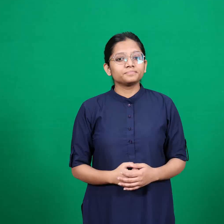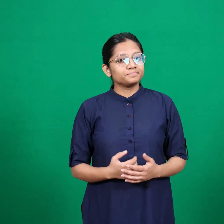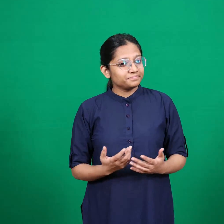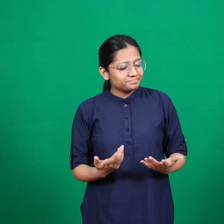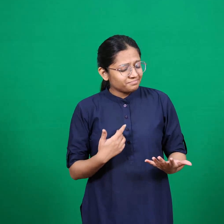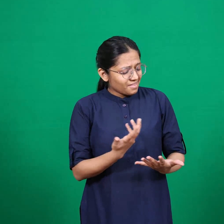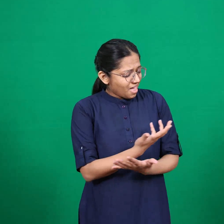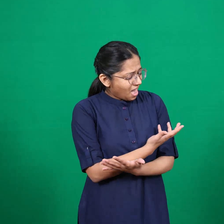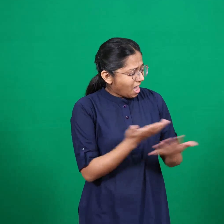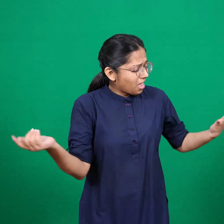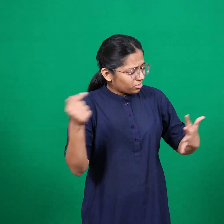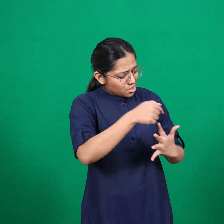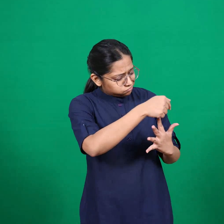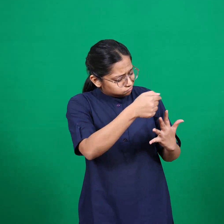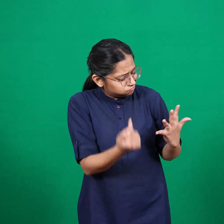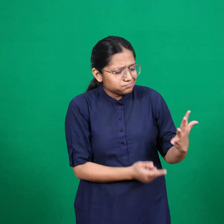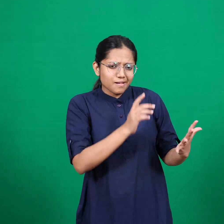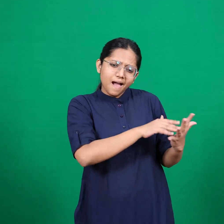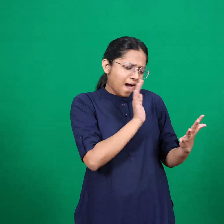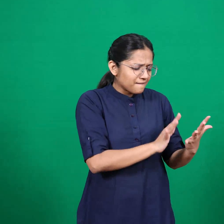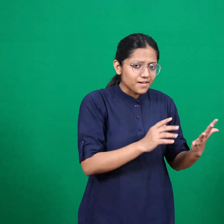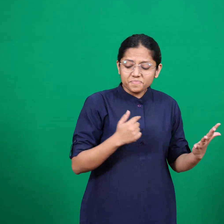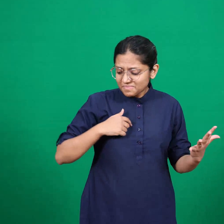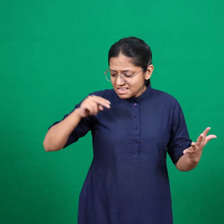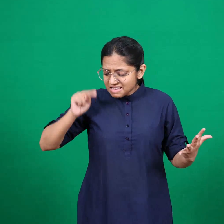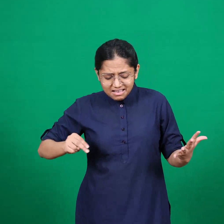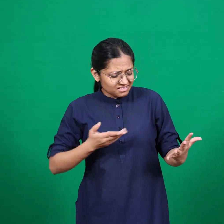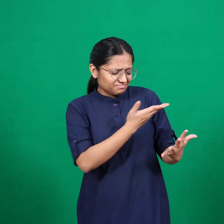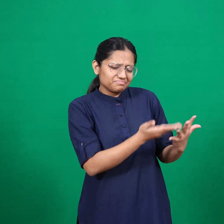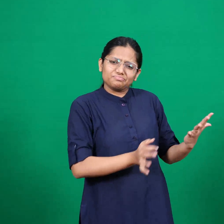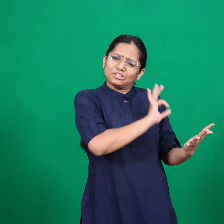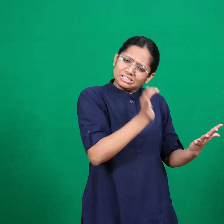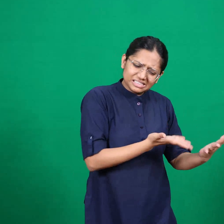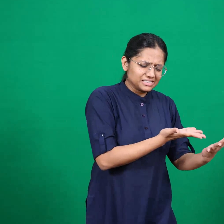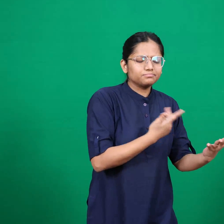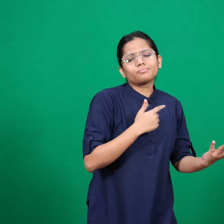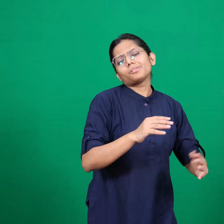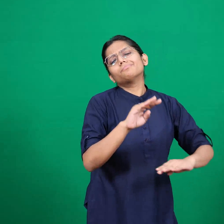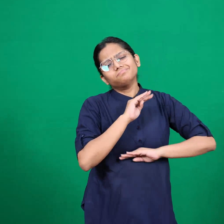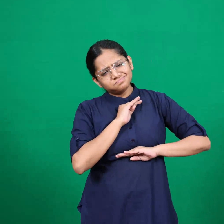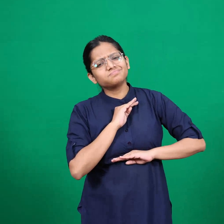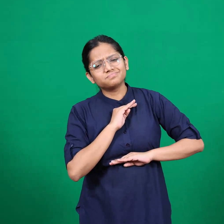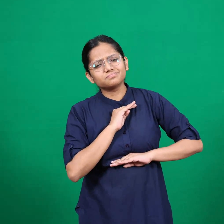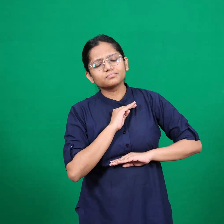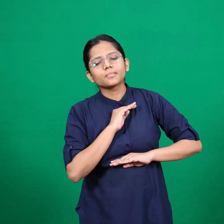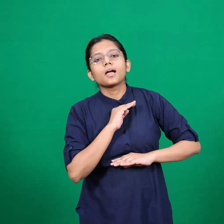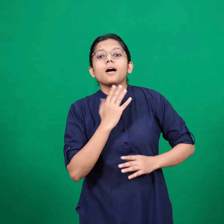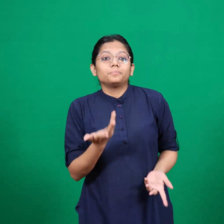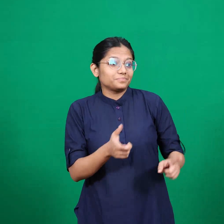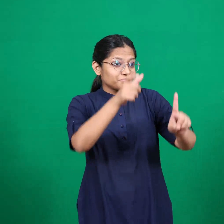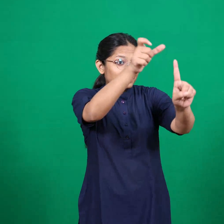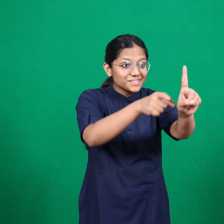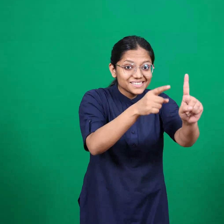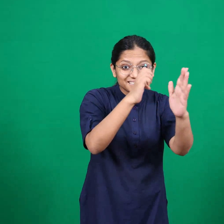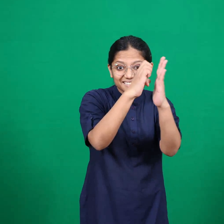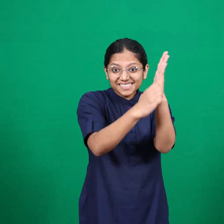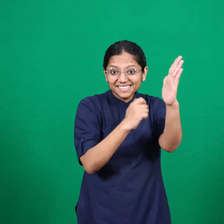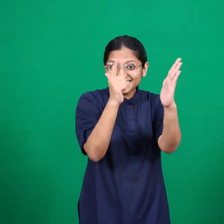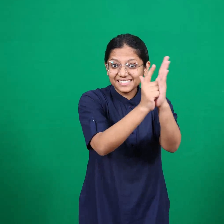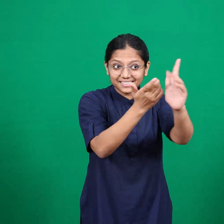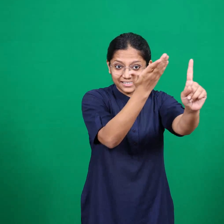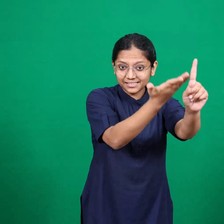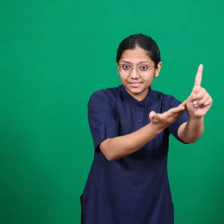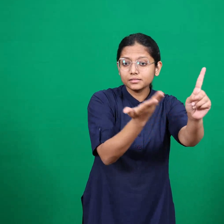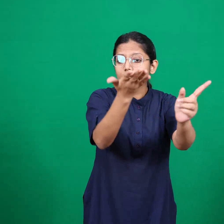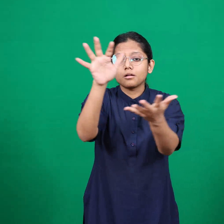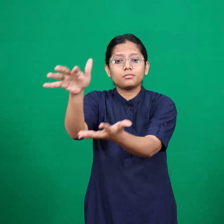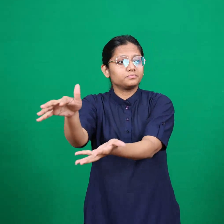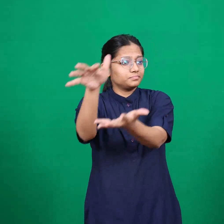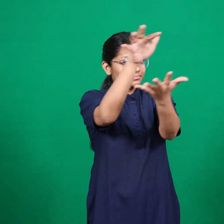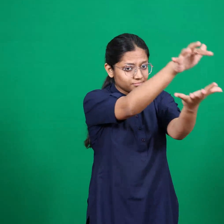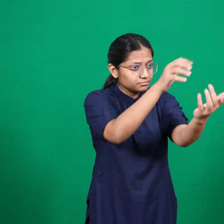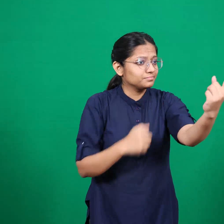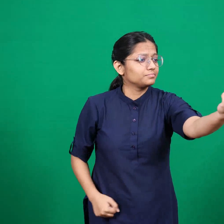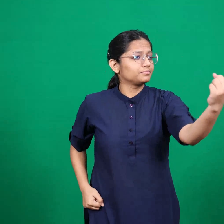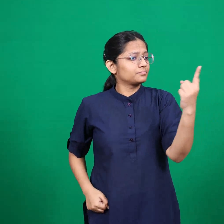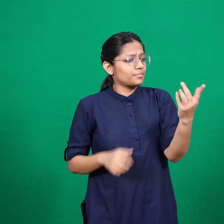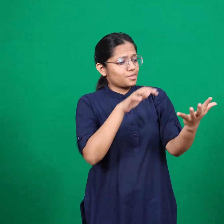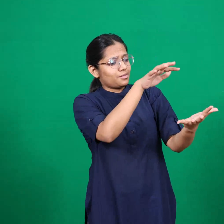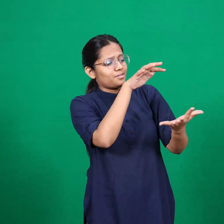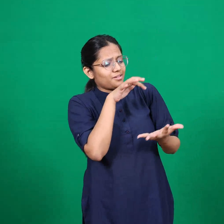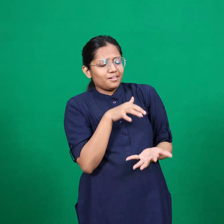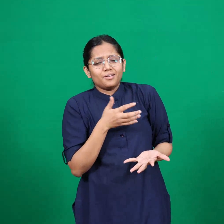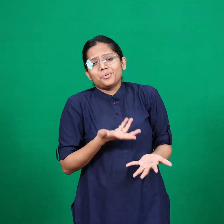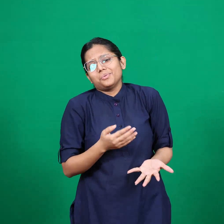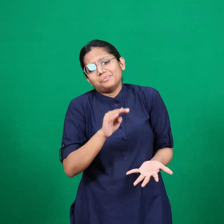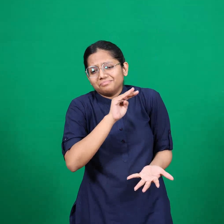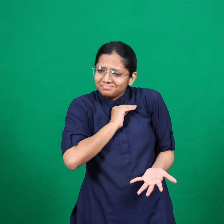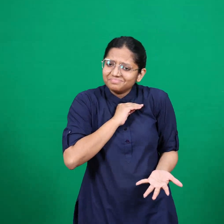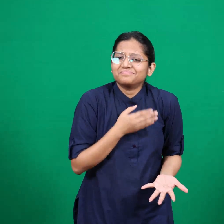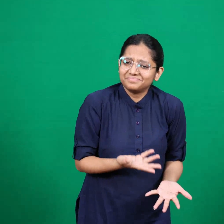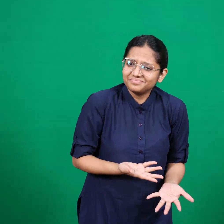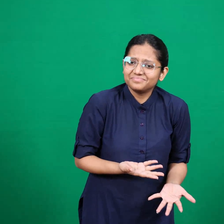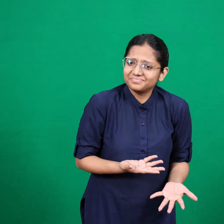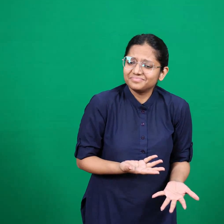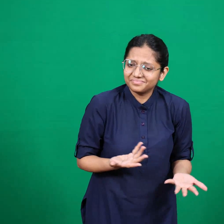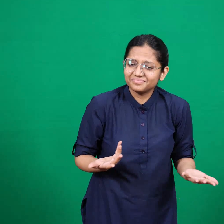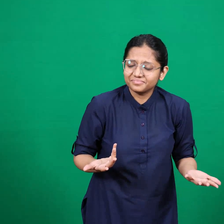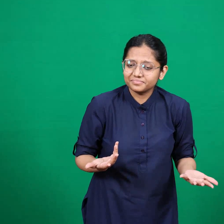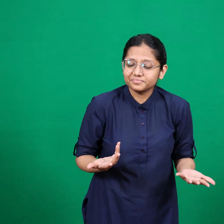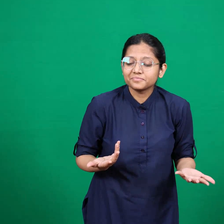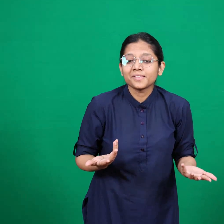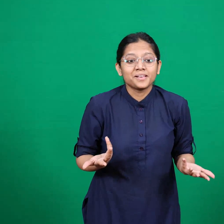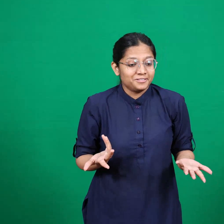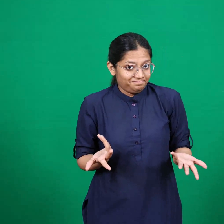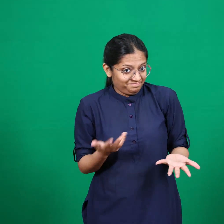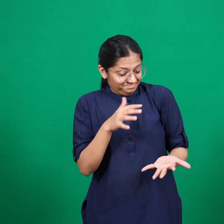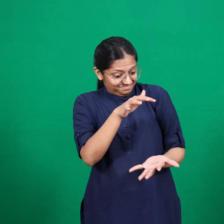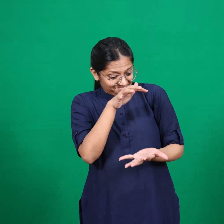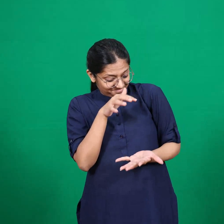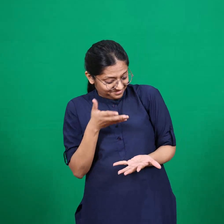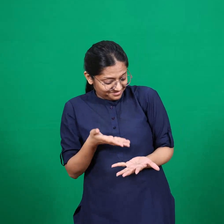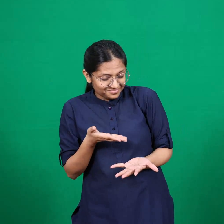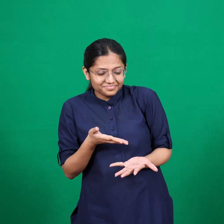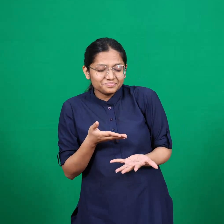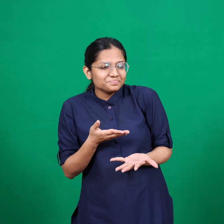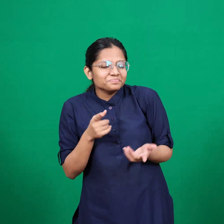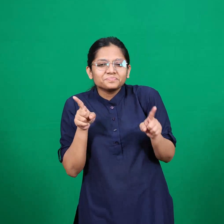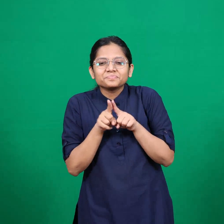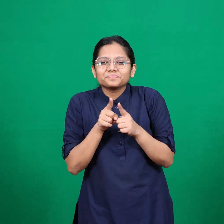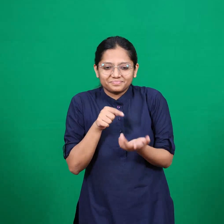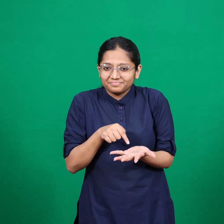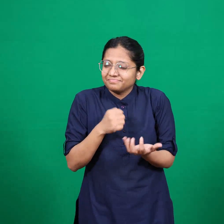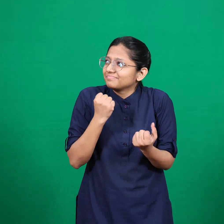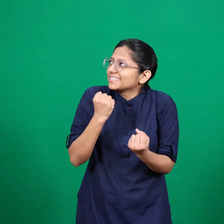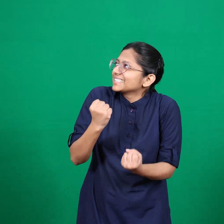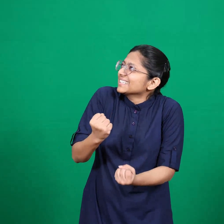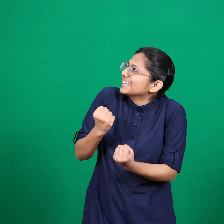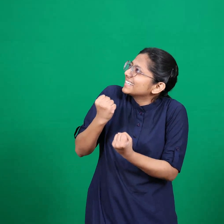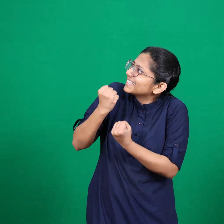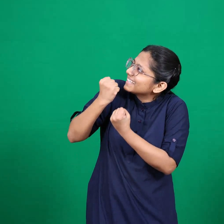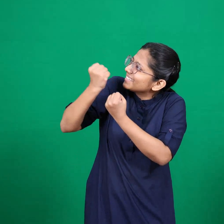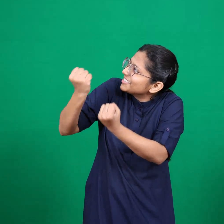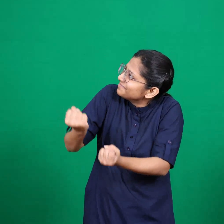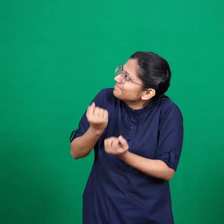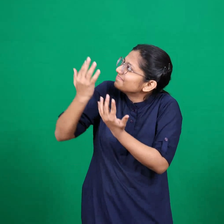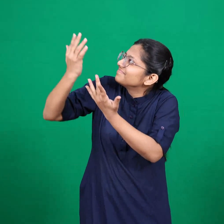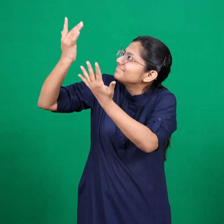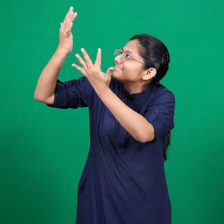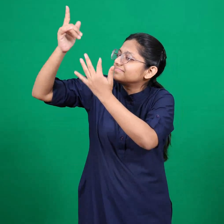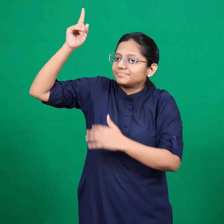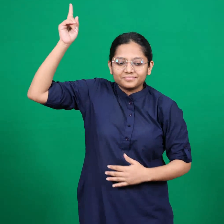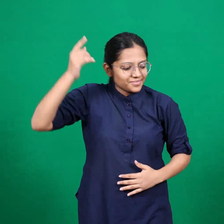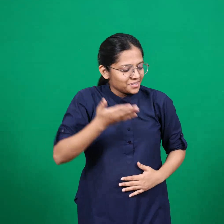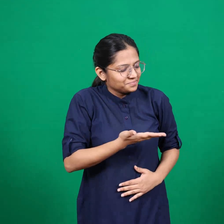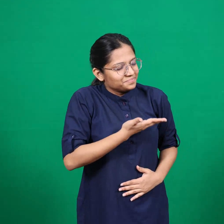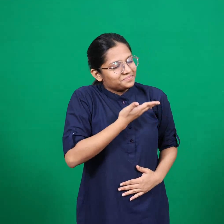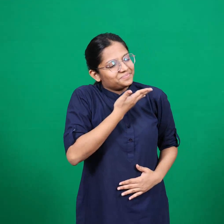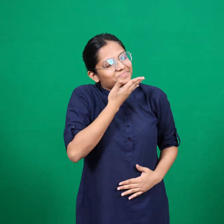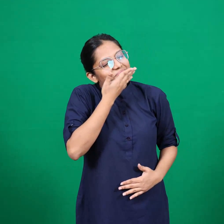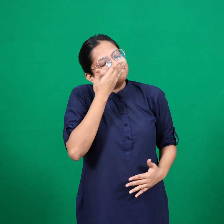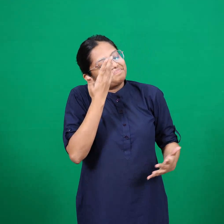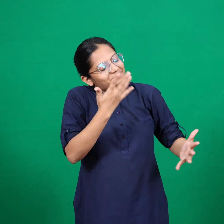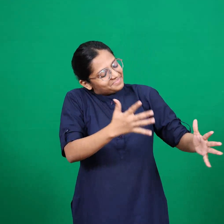I have all I need and more, now that I have received your gifts from Epaphroditus.